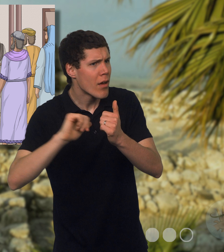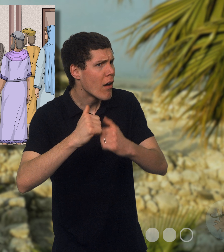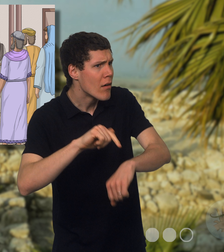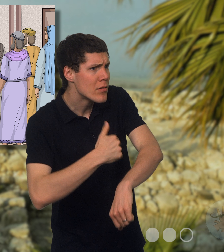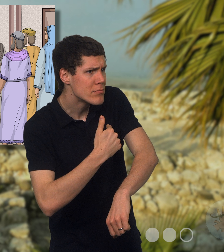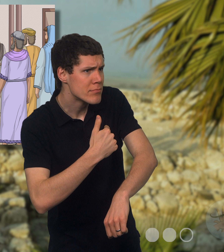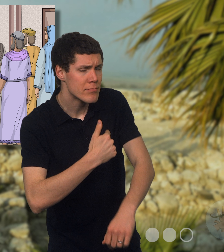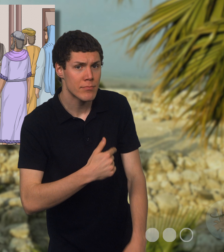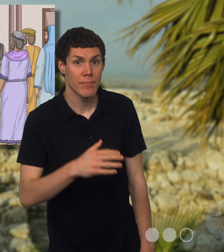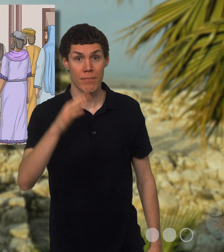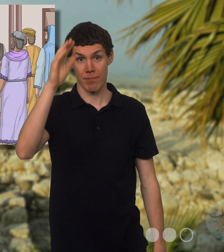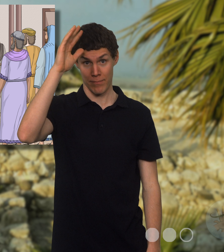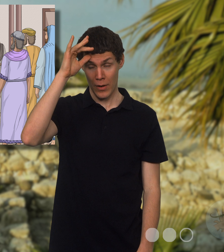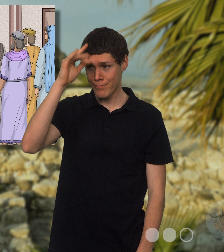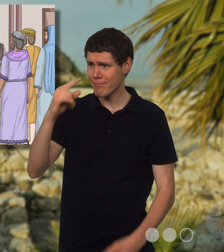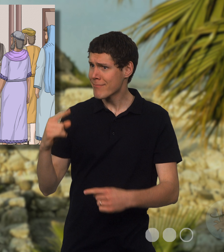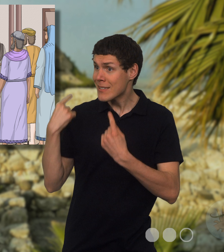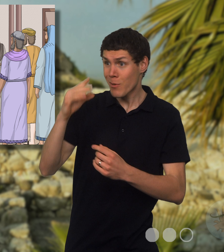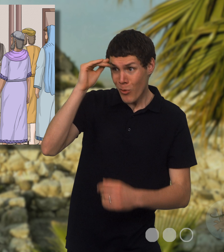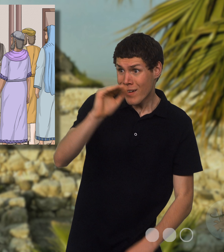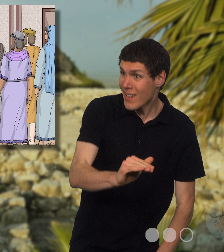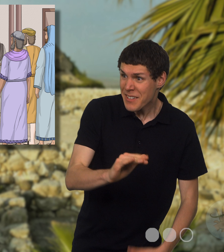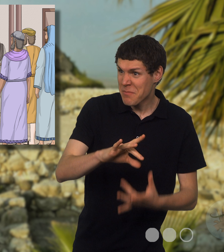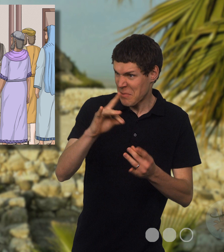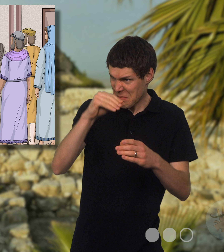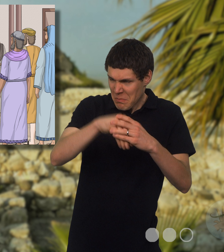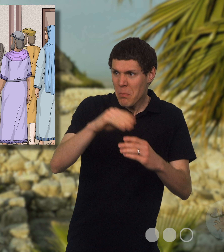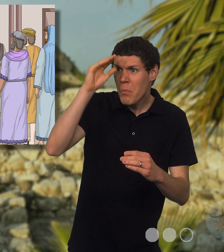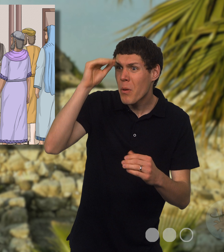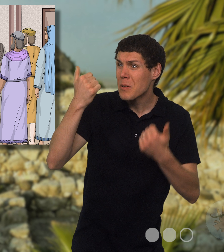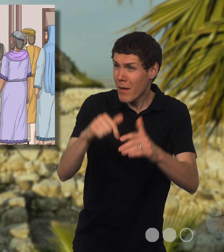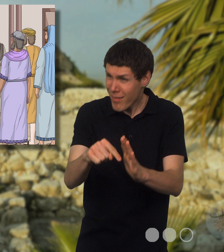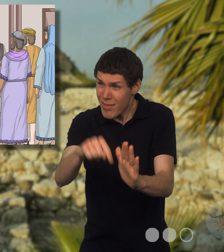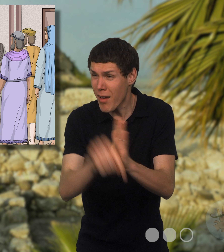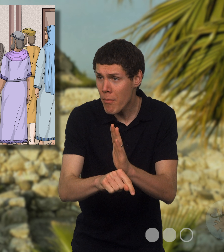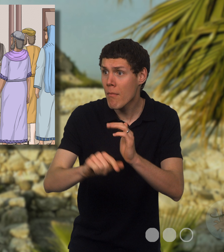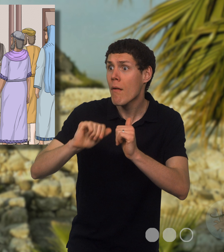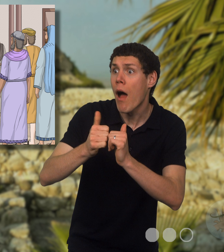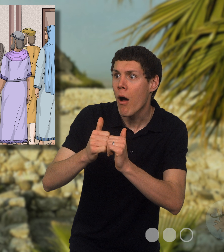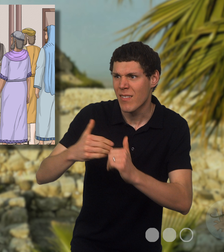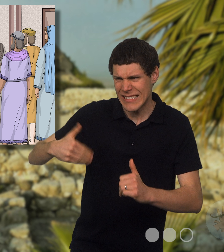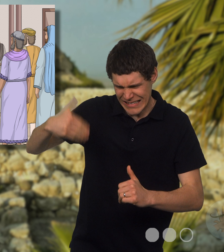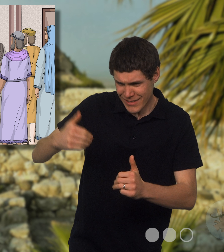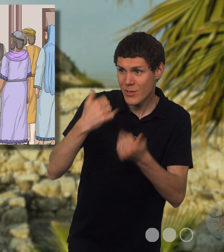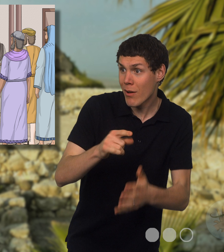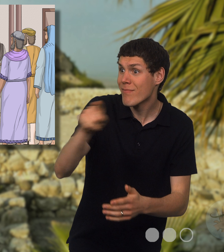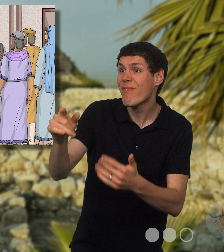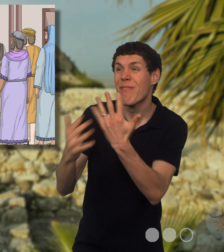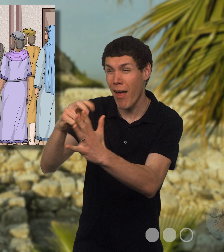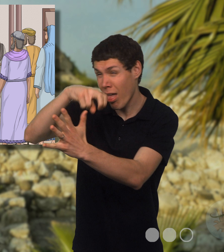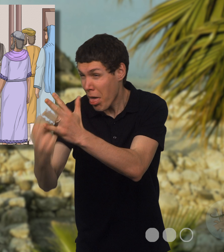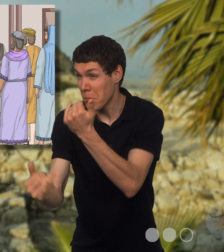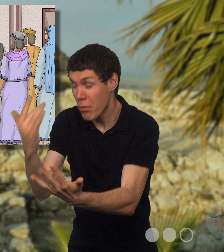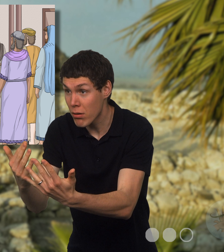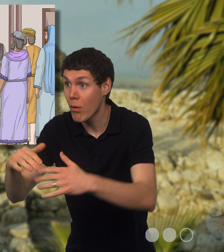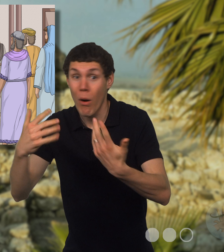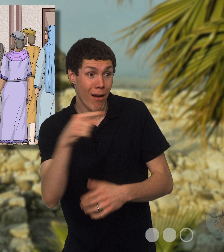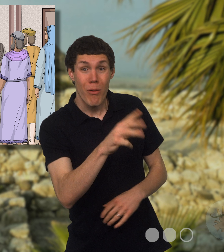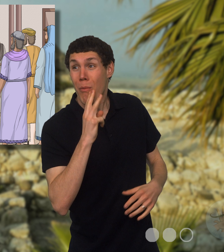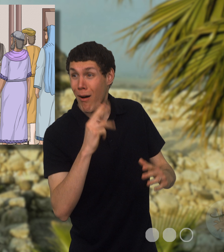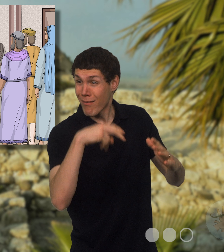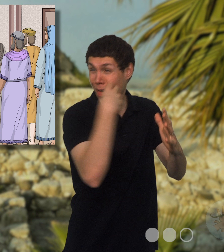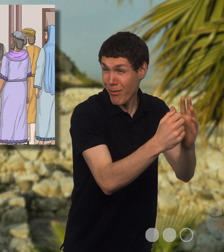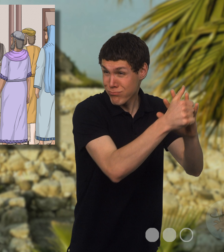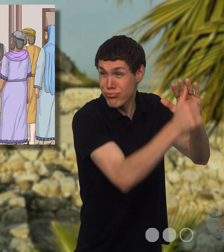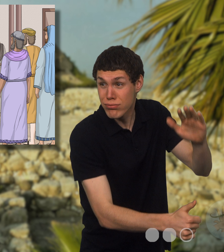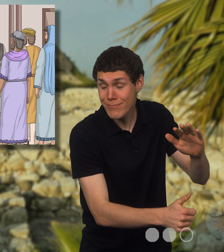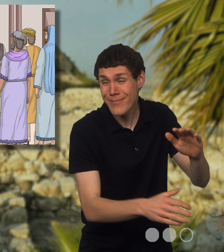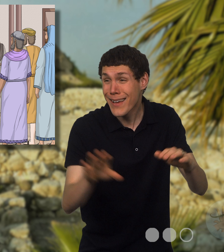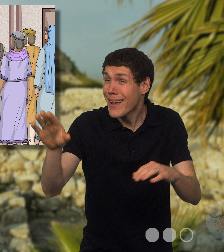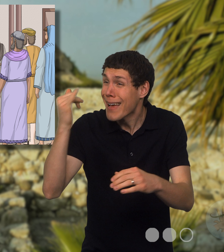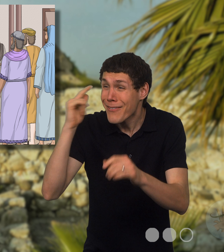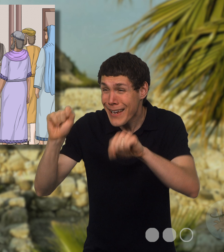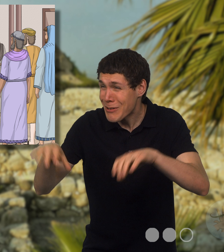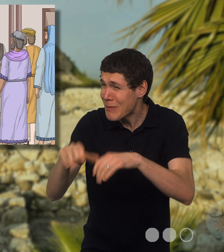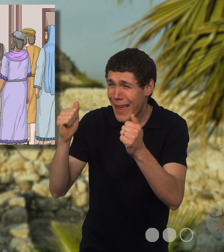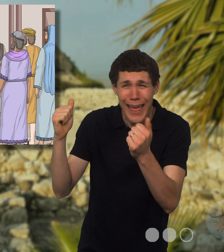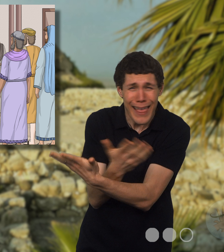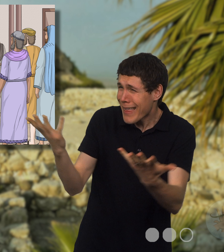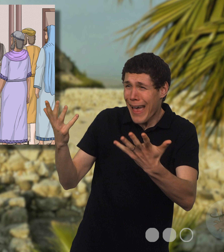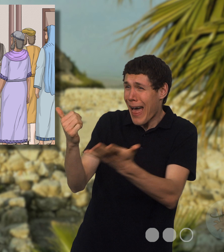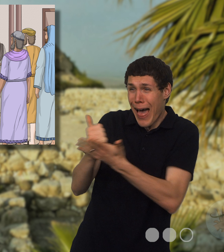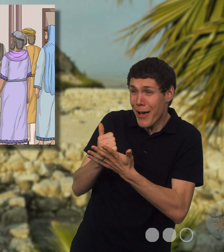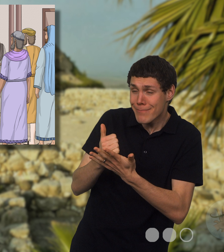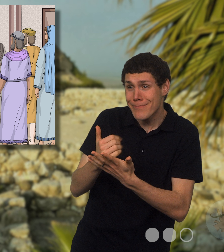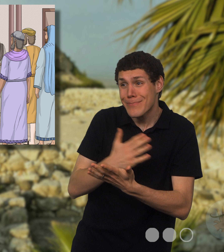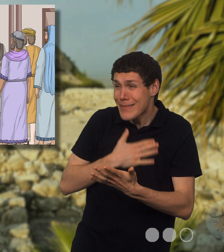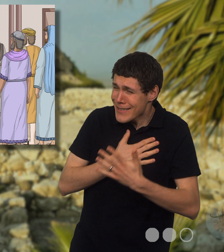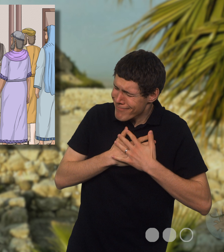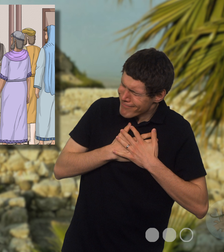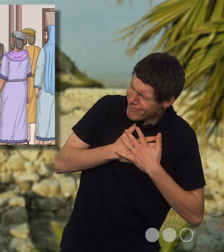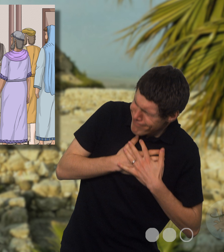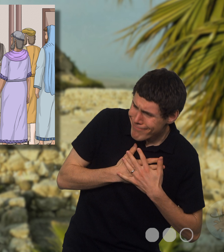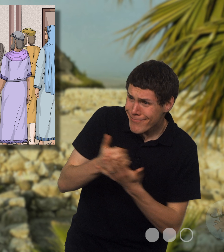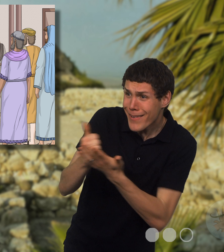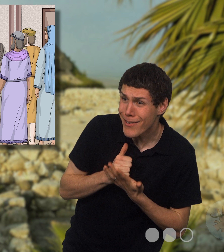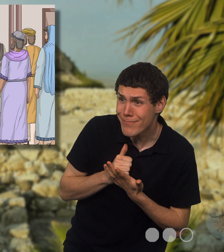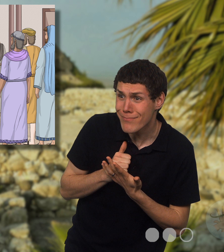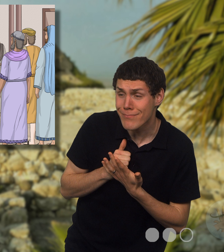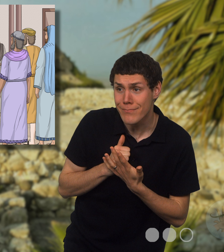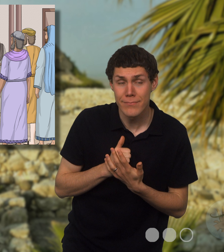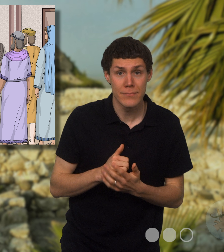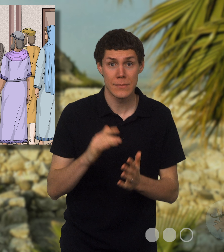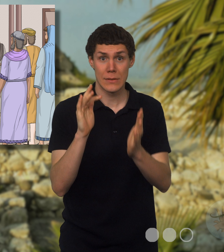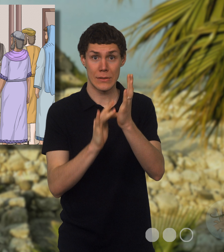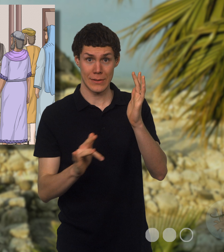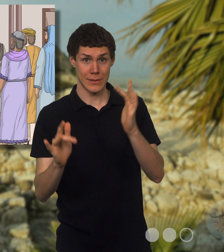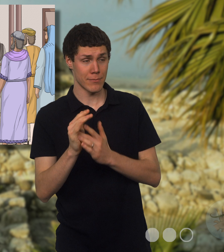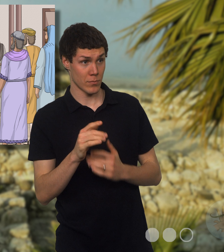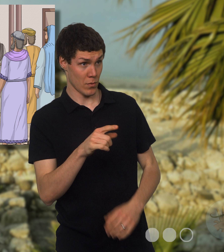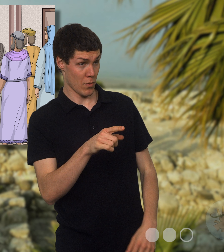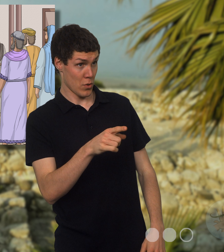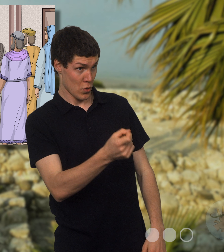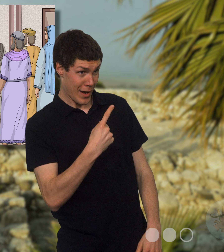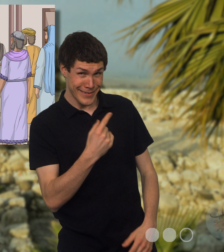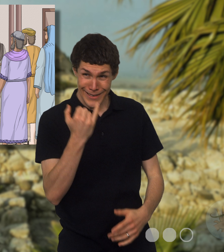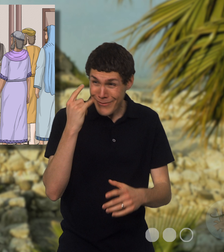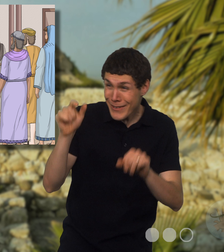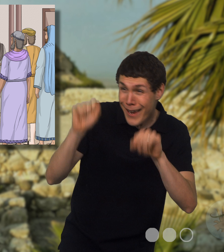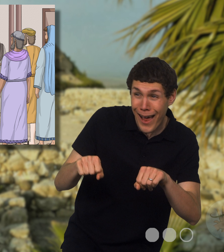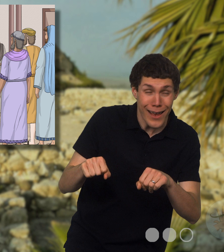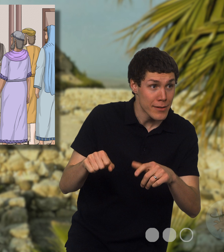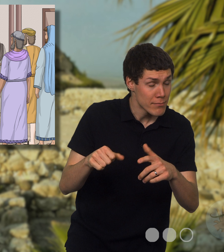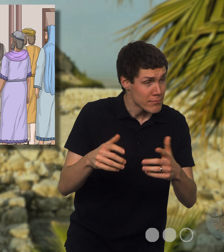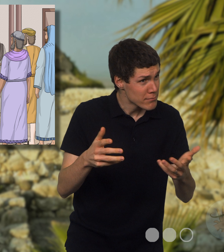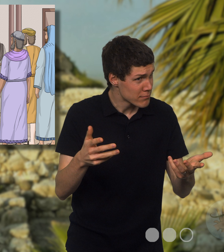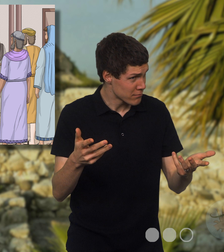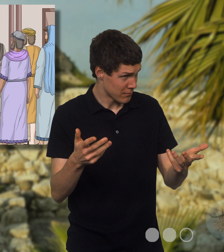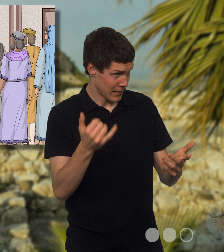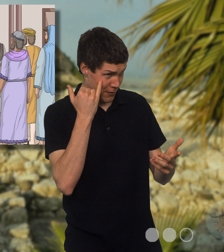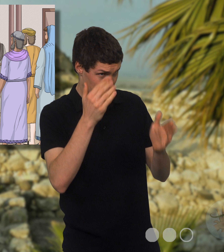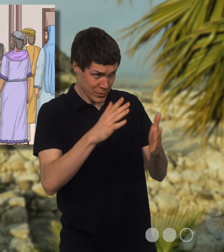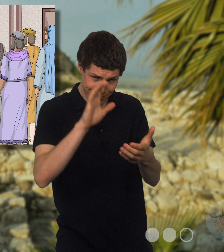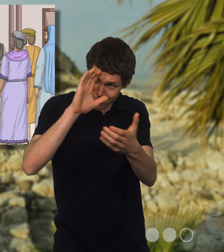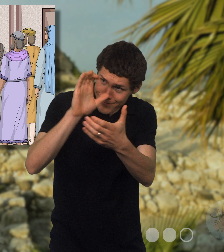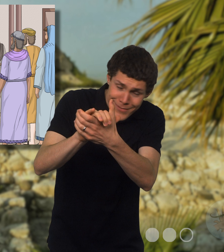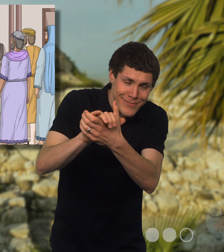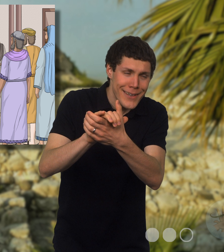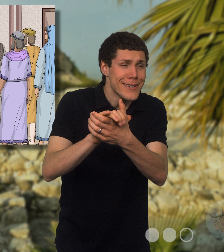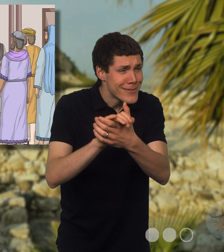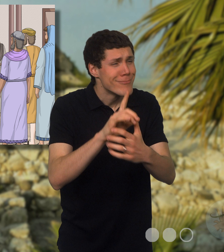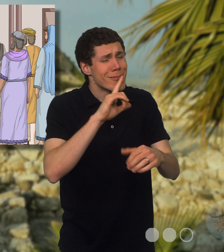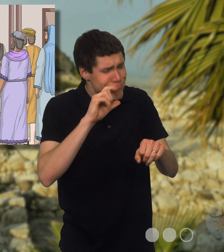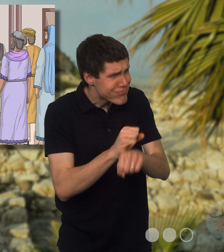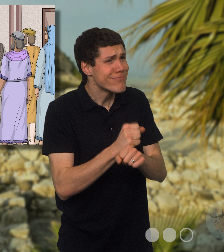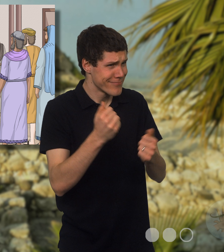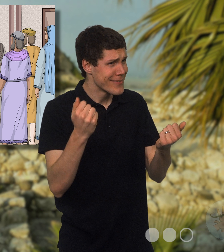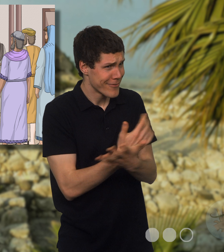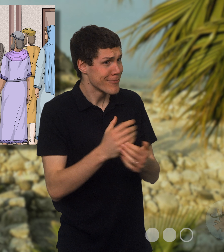“It often throws him into the fire or into the water, trying to kill him. But if You can do anything, have compassion on us and help us.” “If You can?”